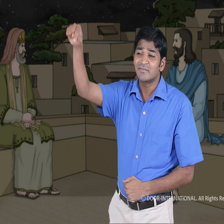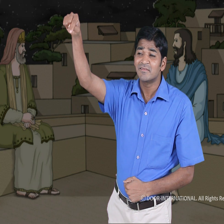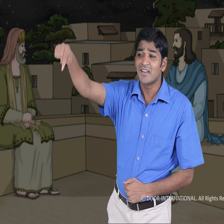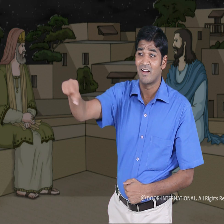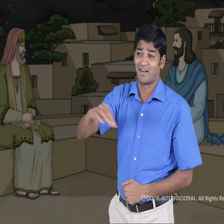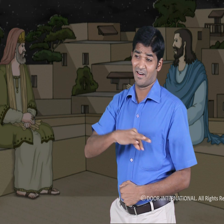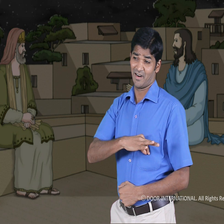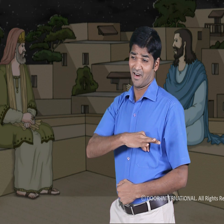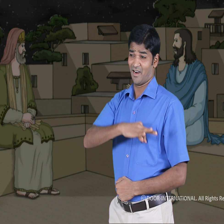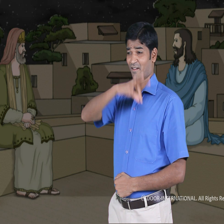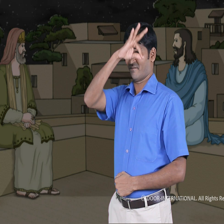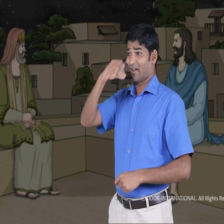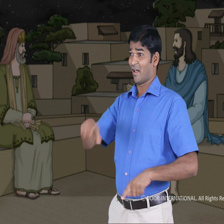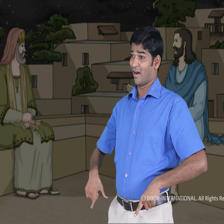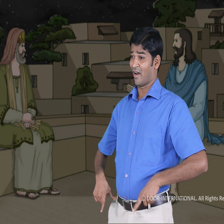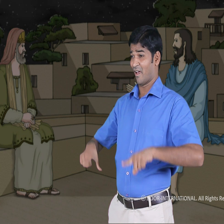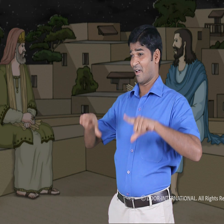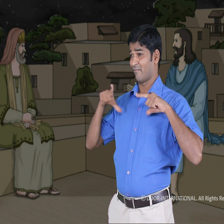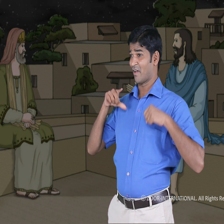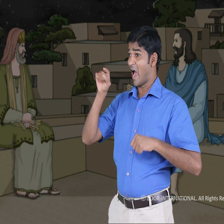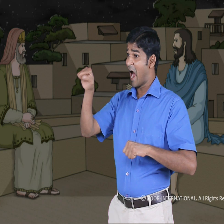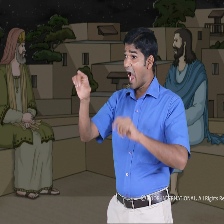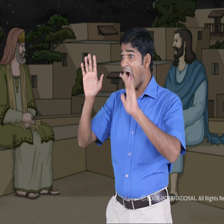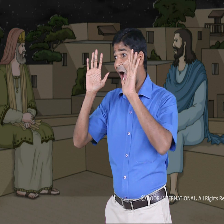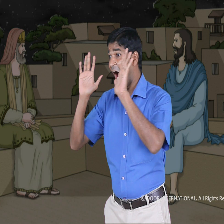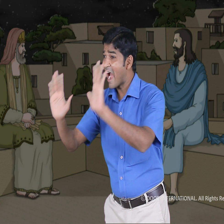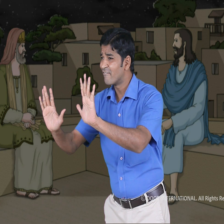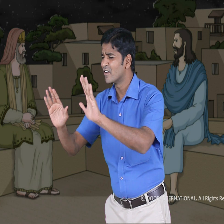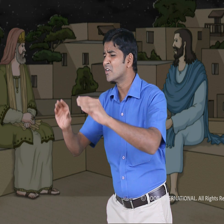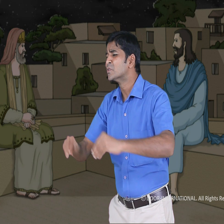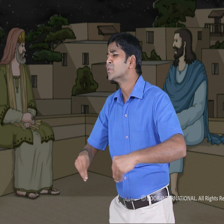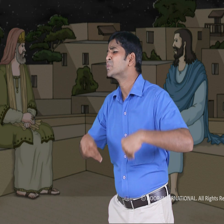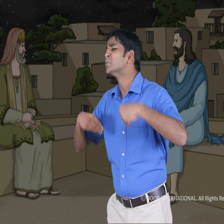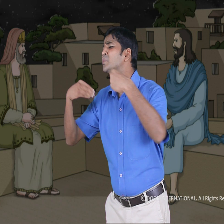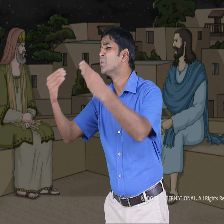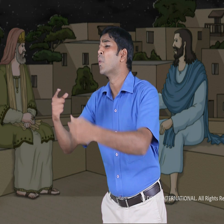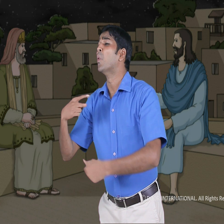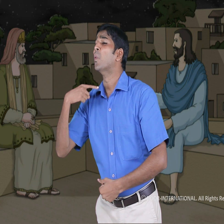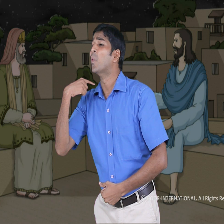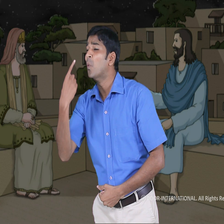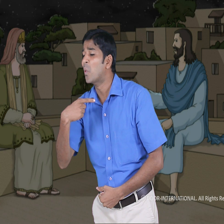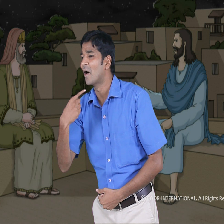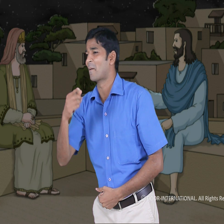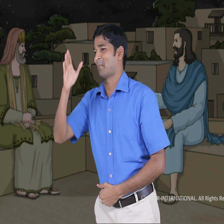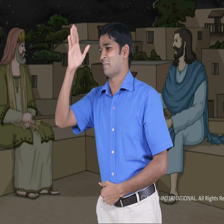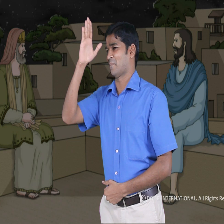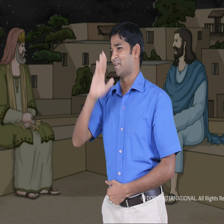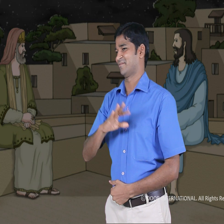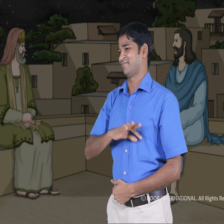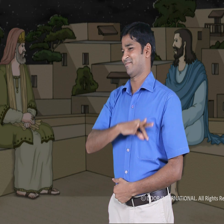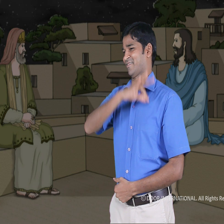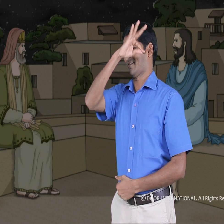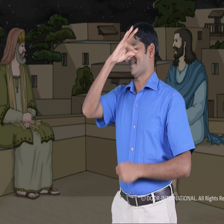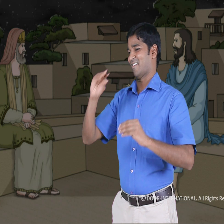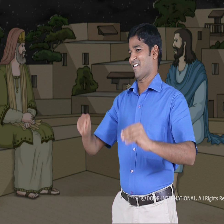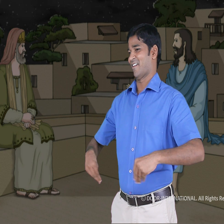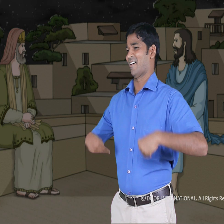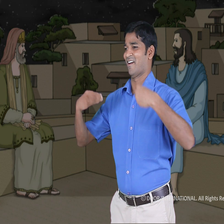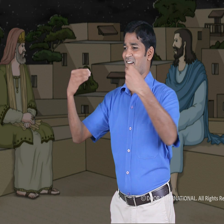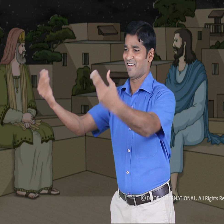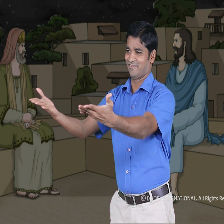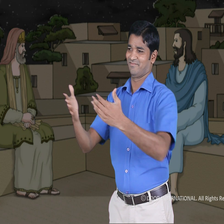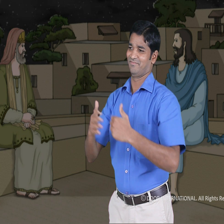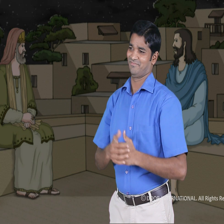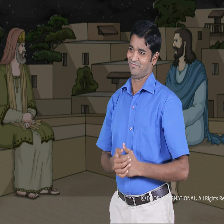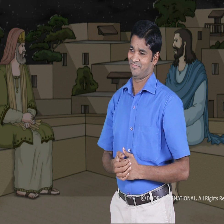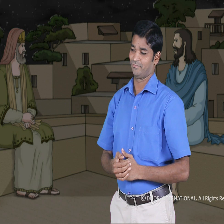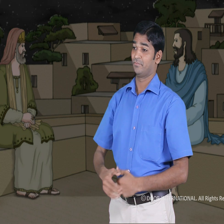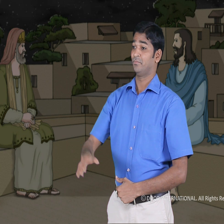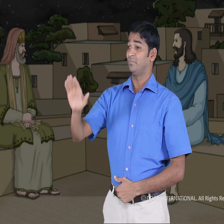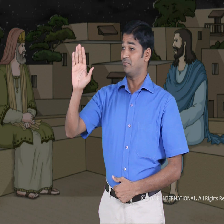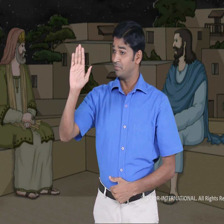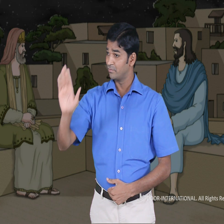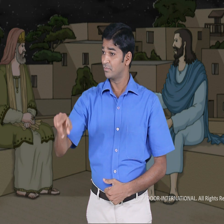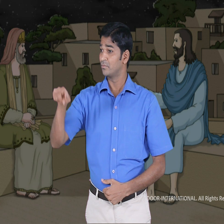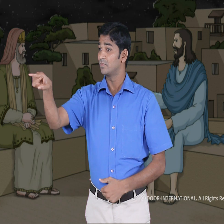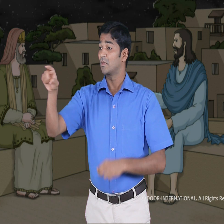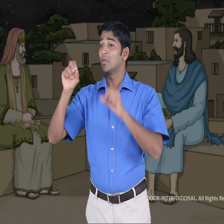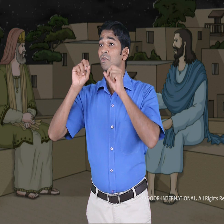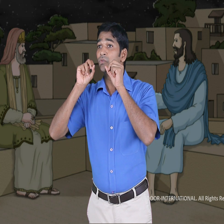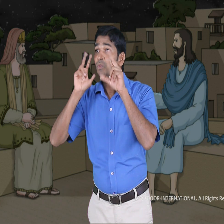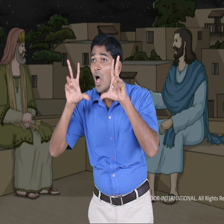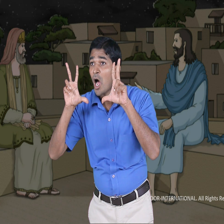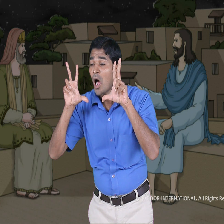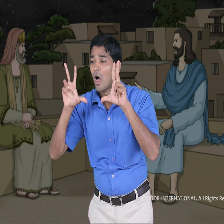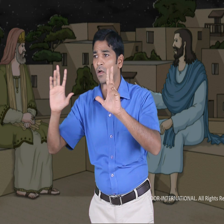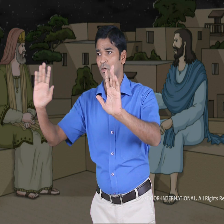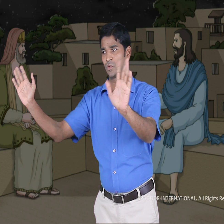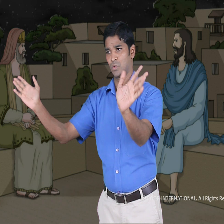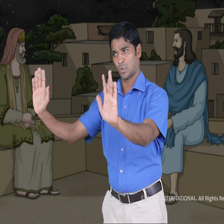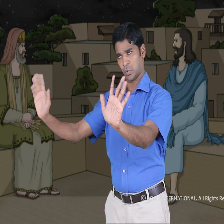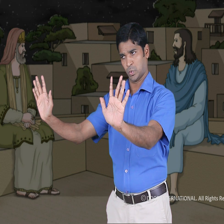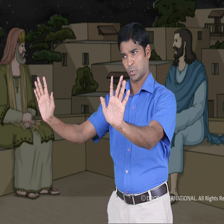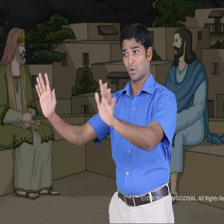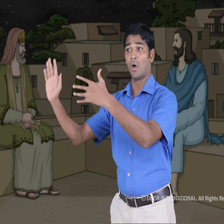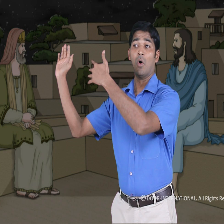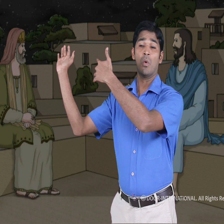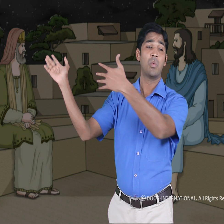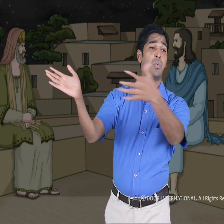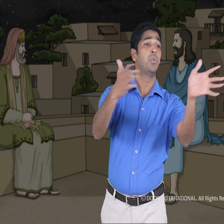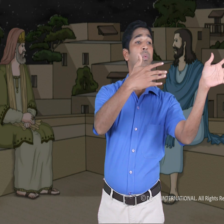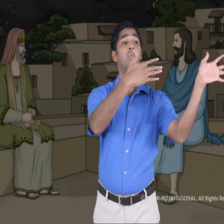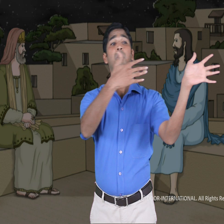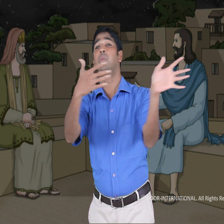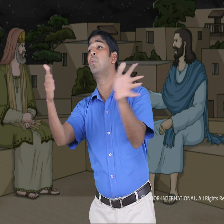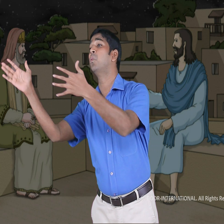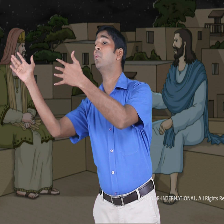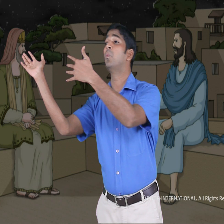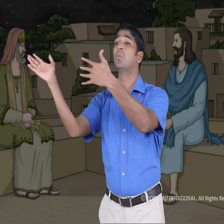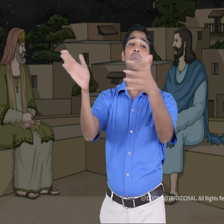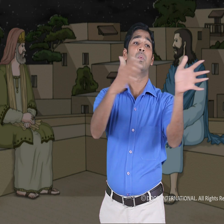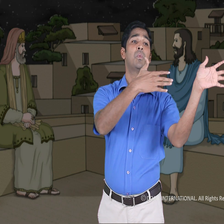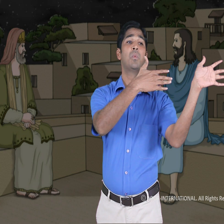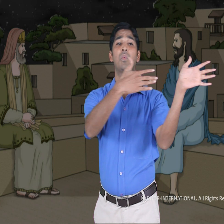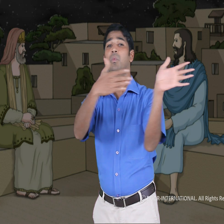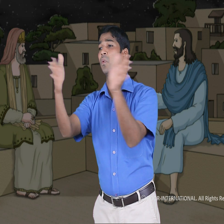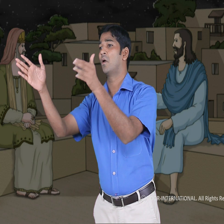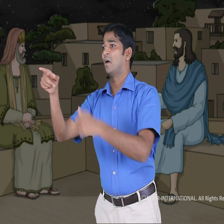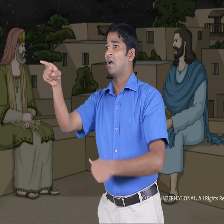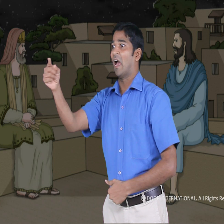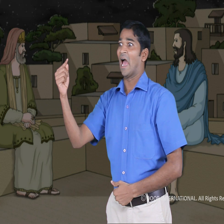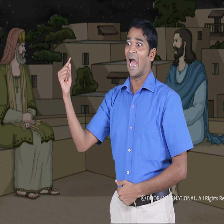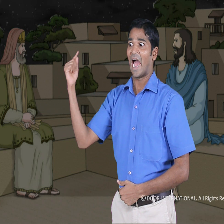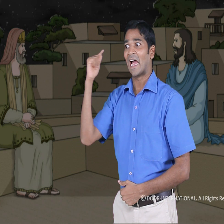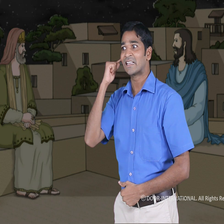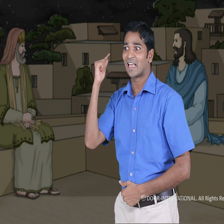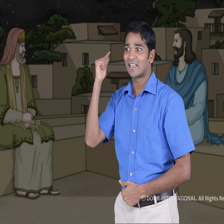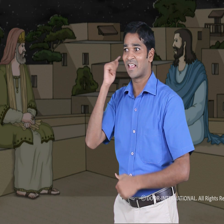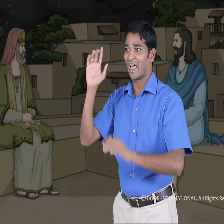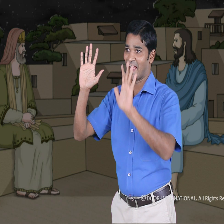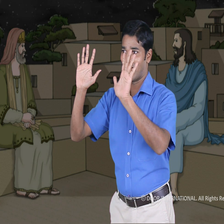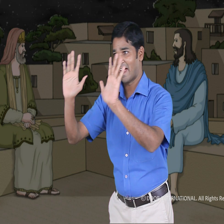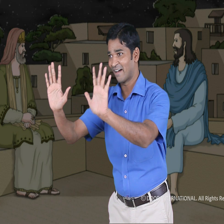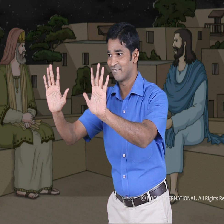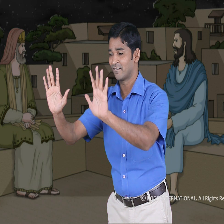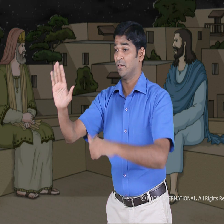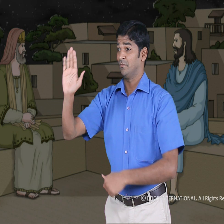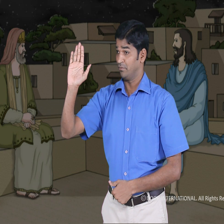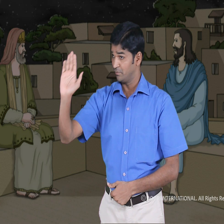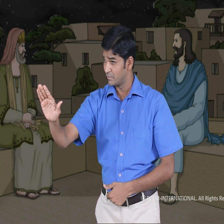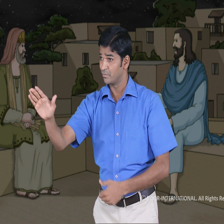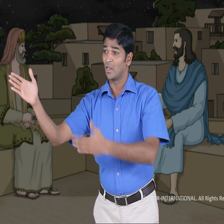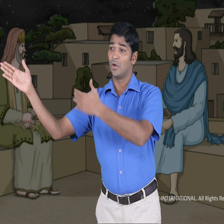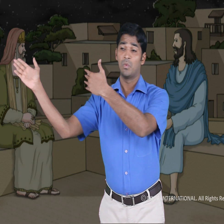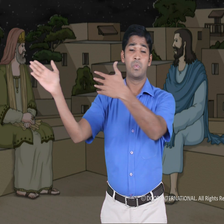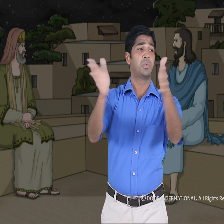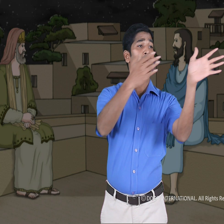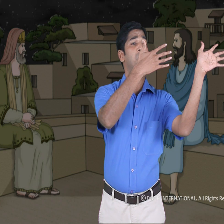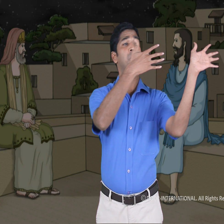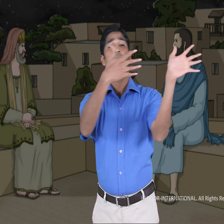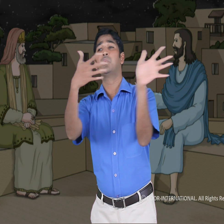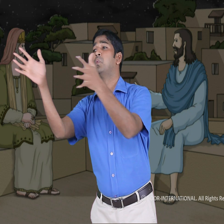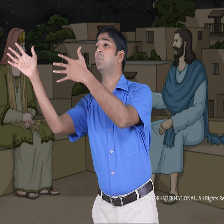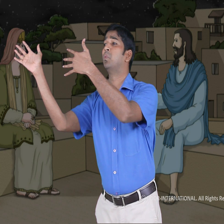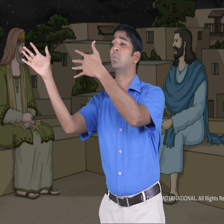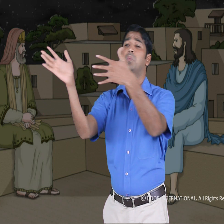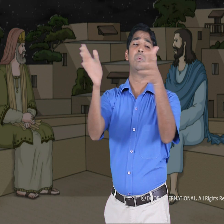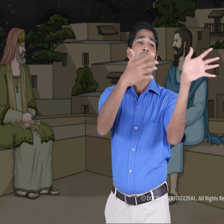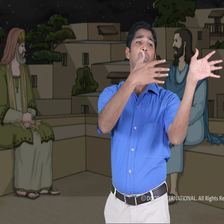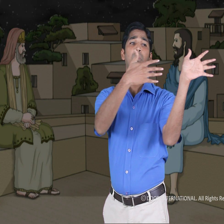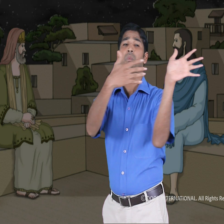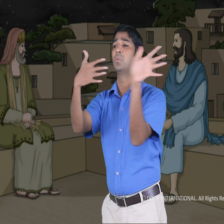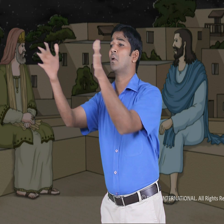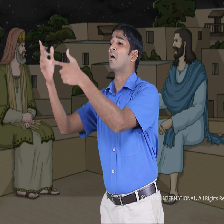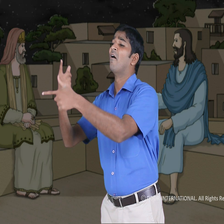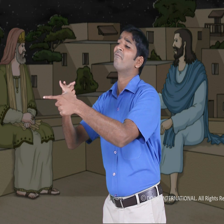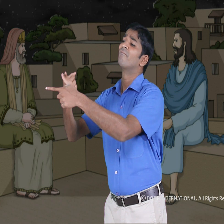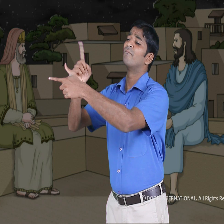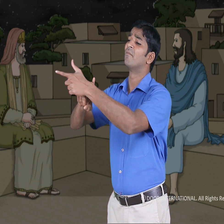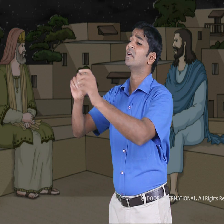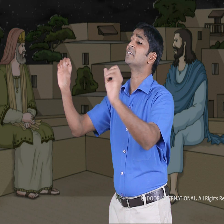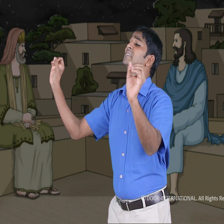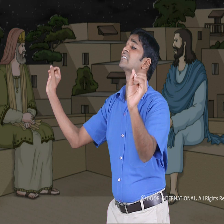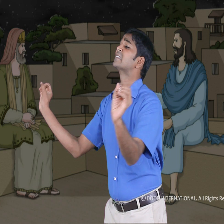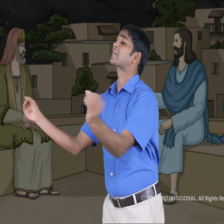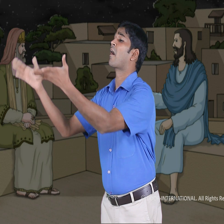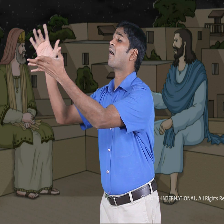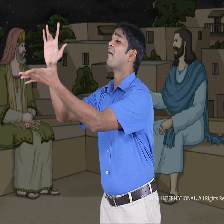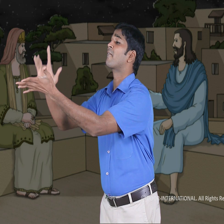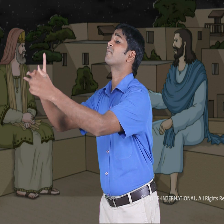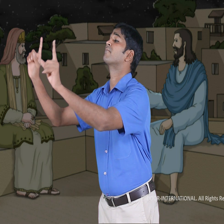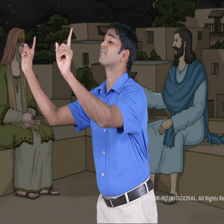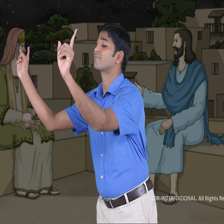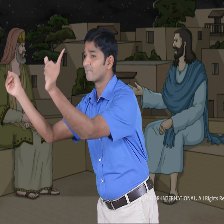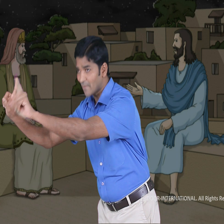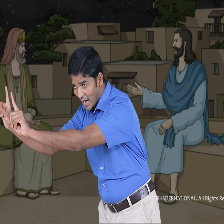Do not be amazed that I said, ‘You must be born again.’ The wind blows where it wishes.